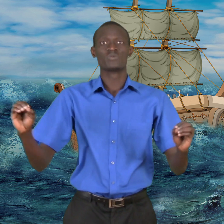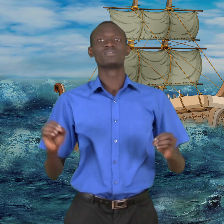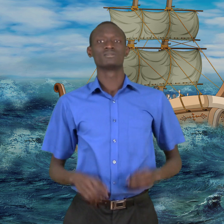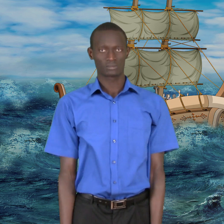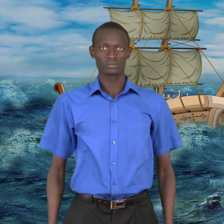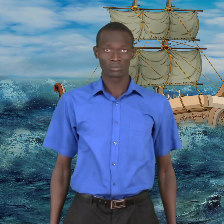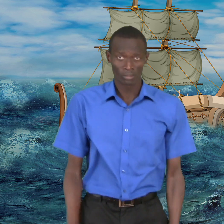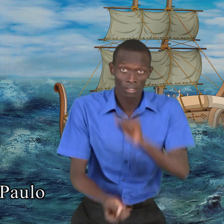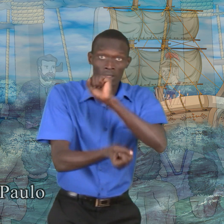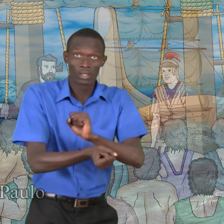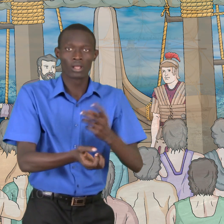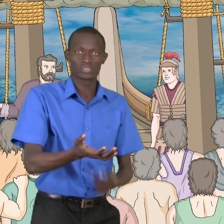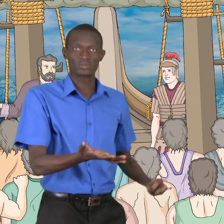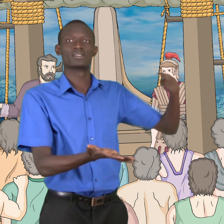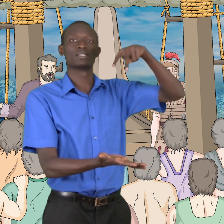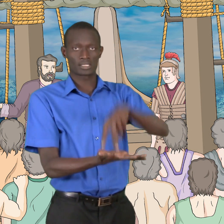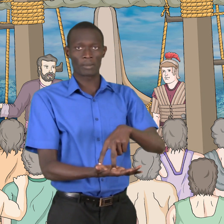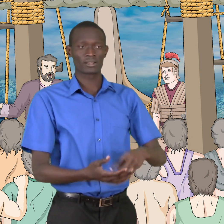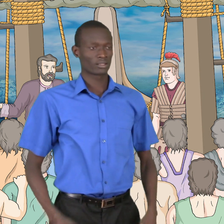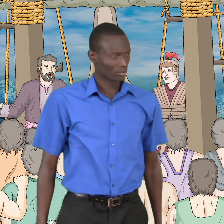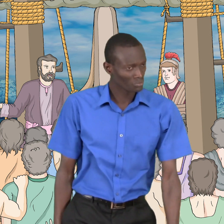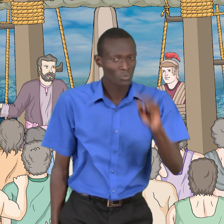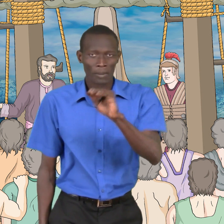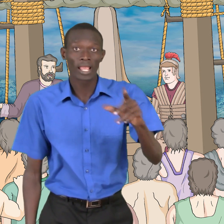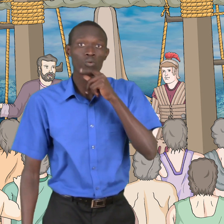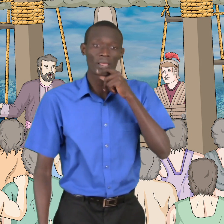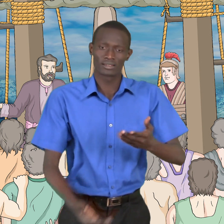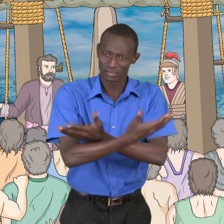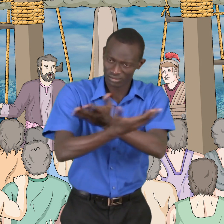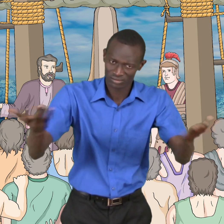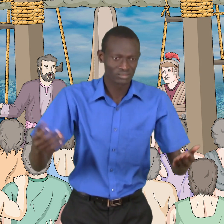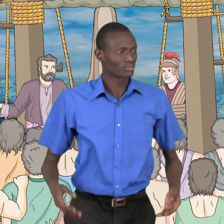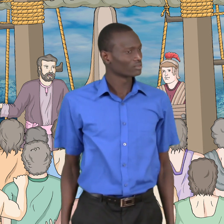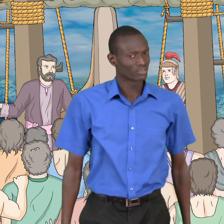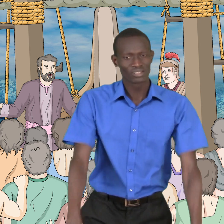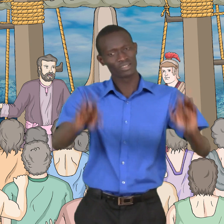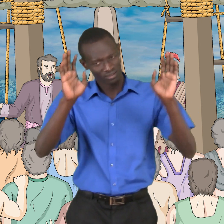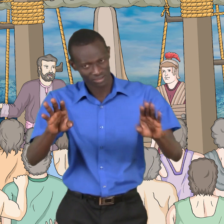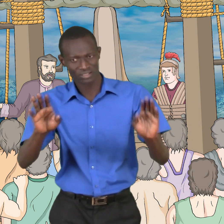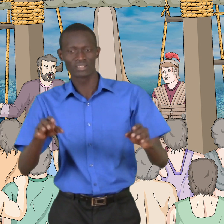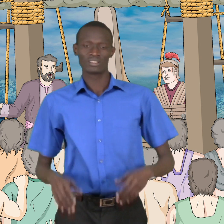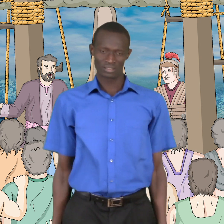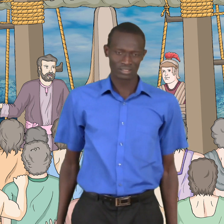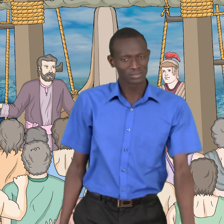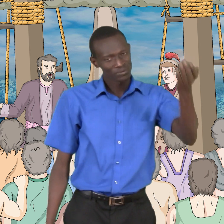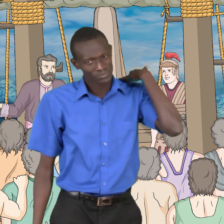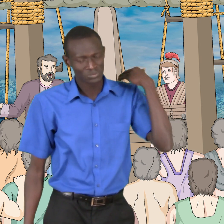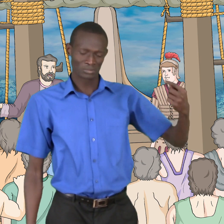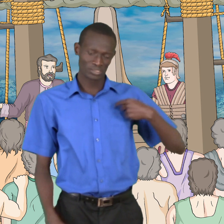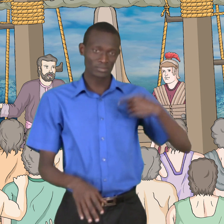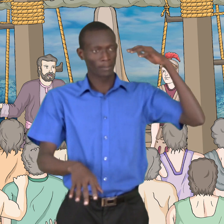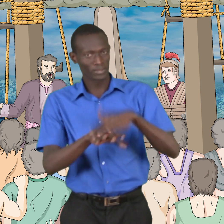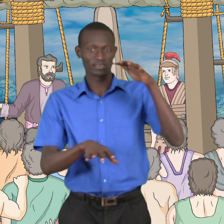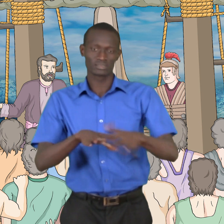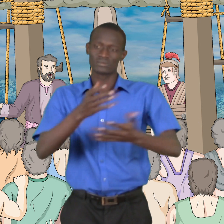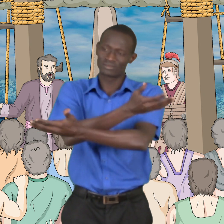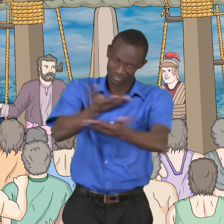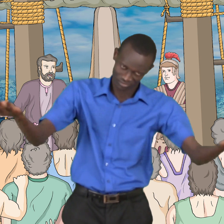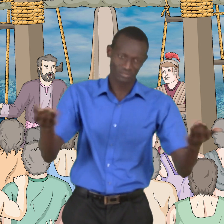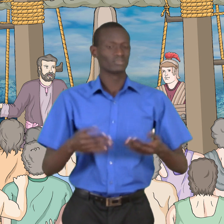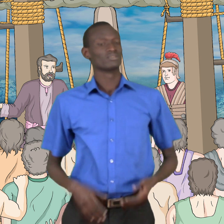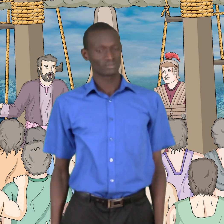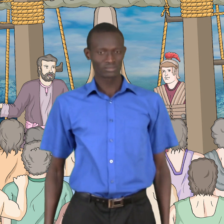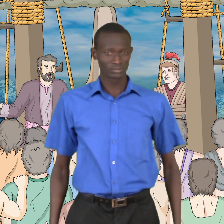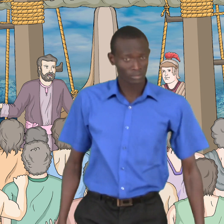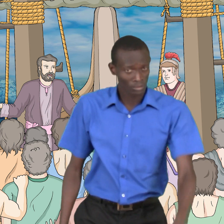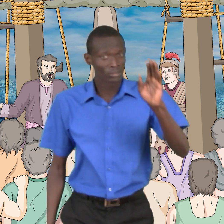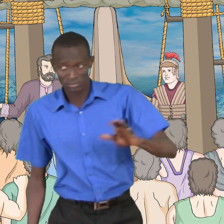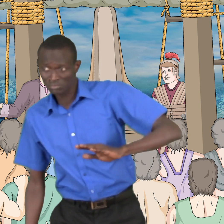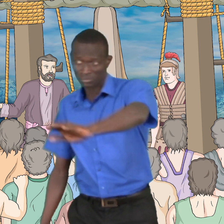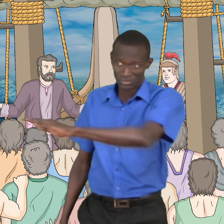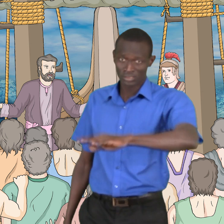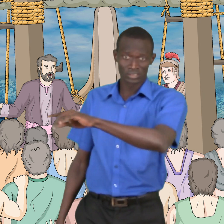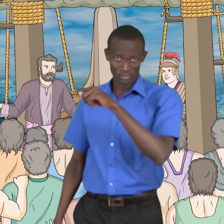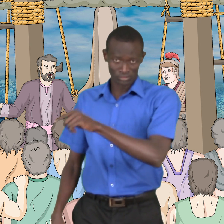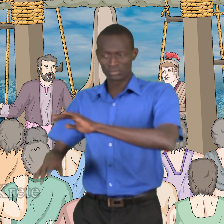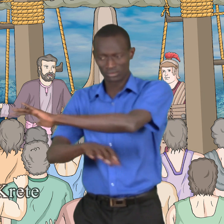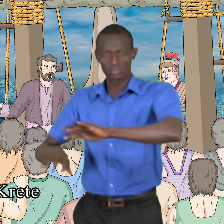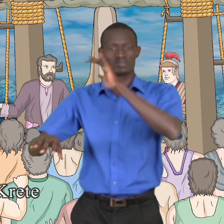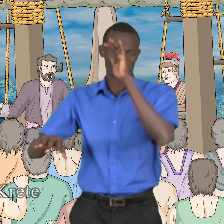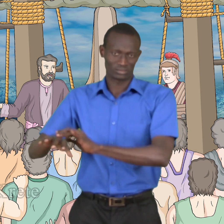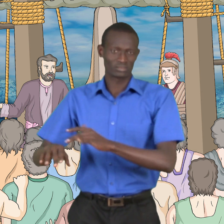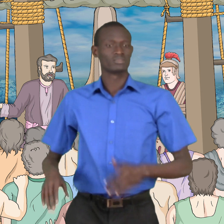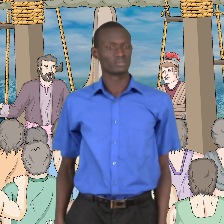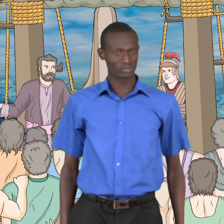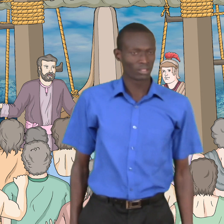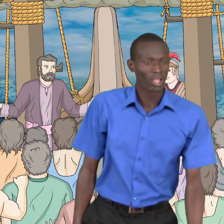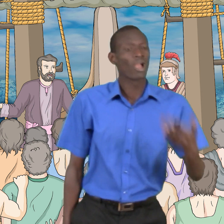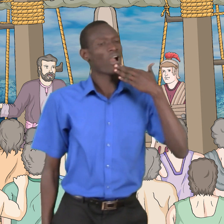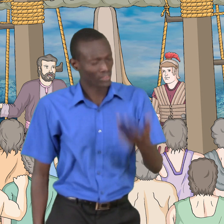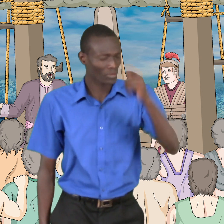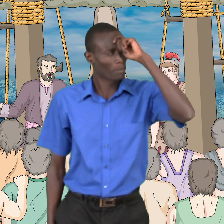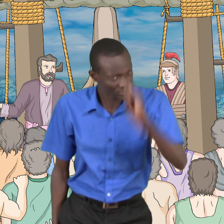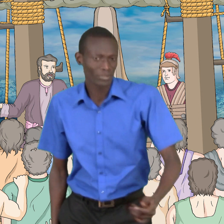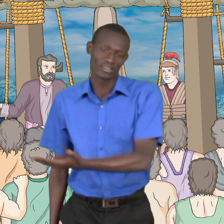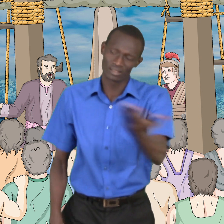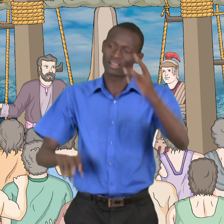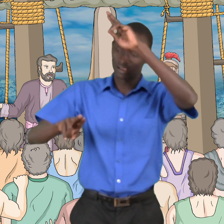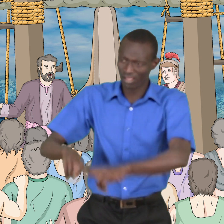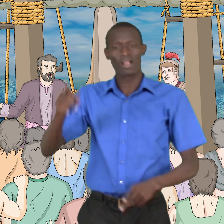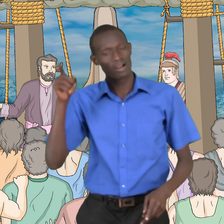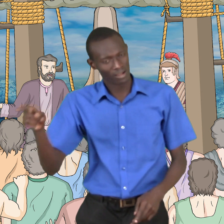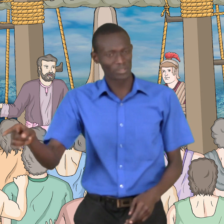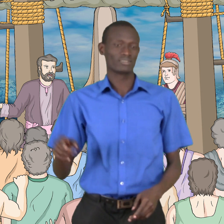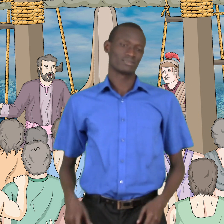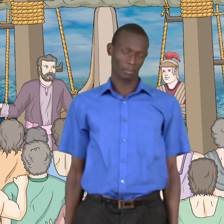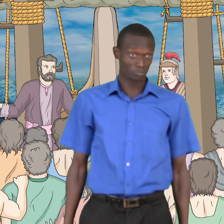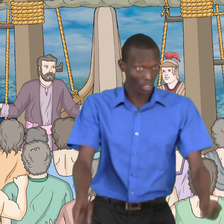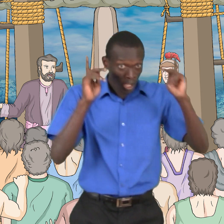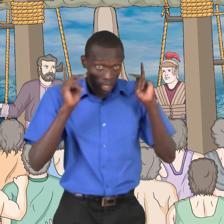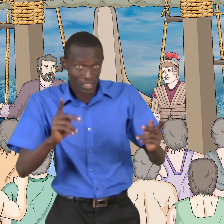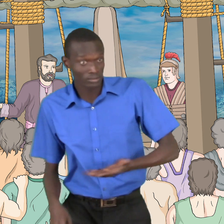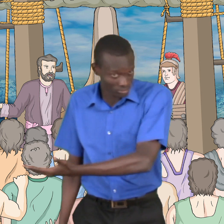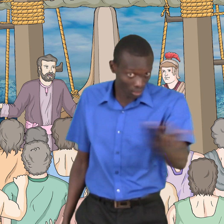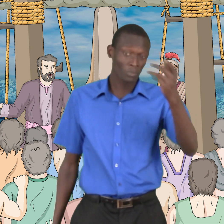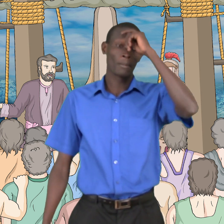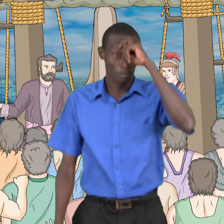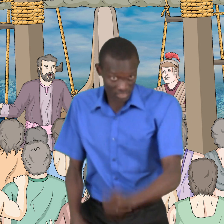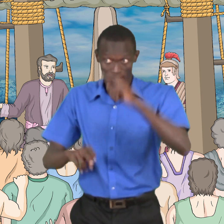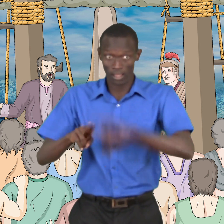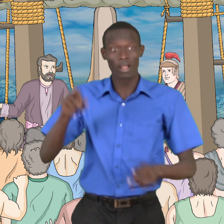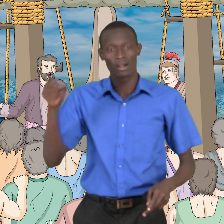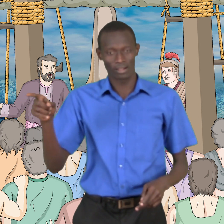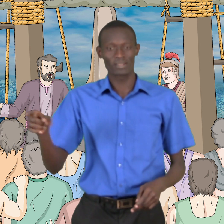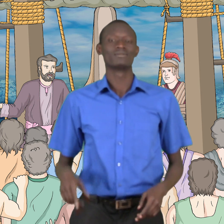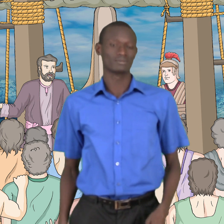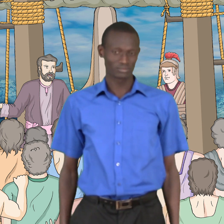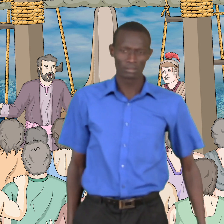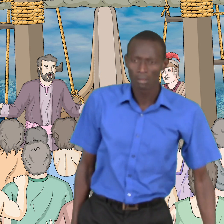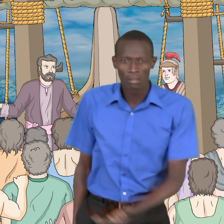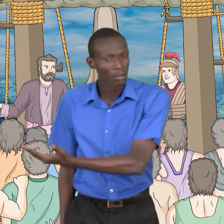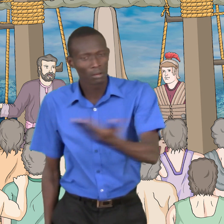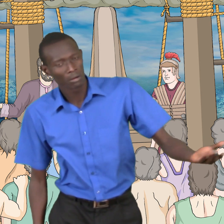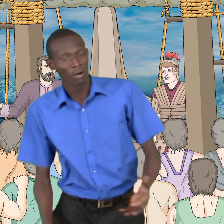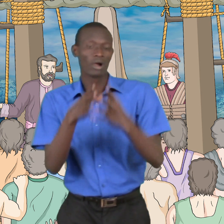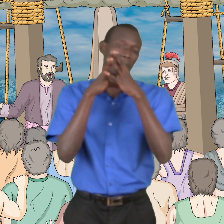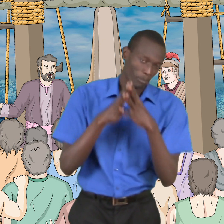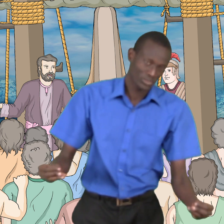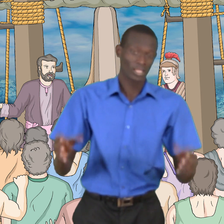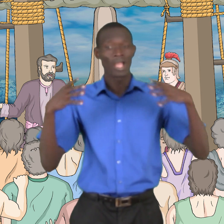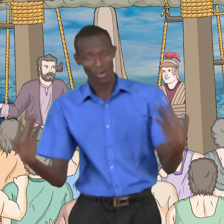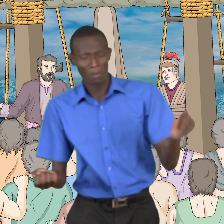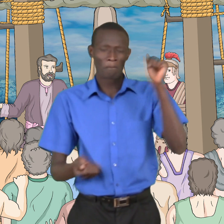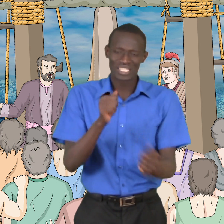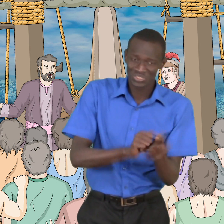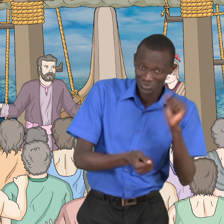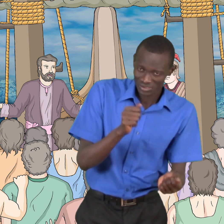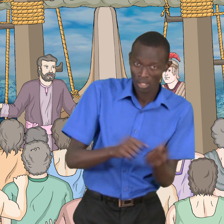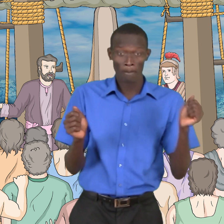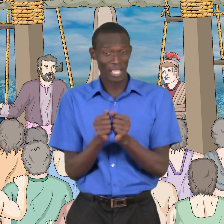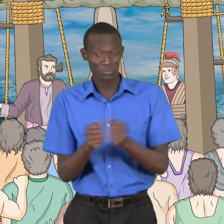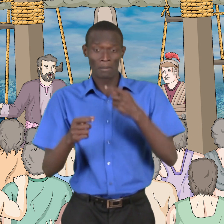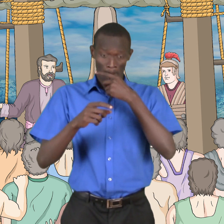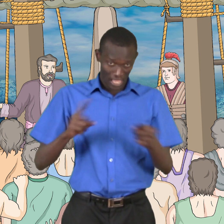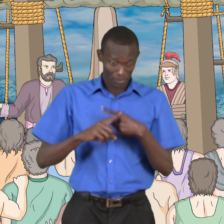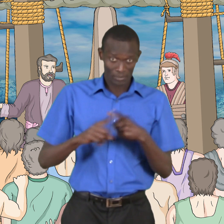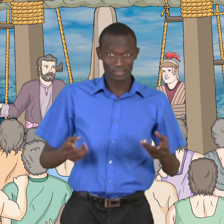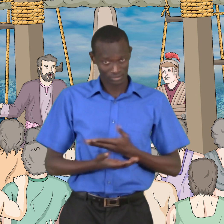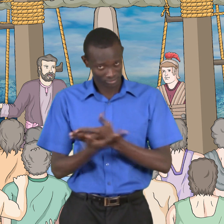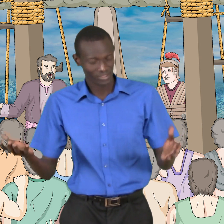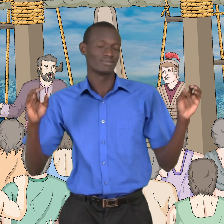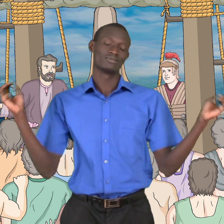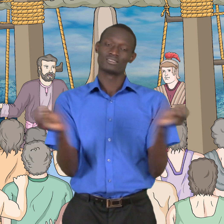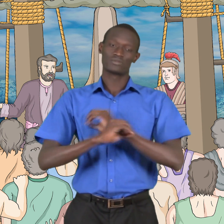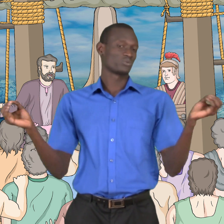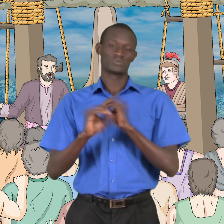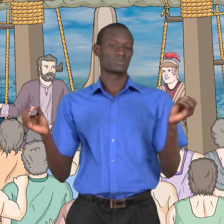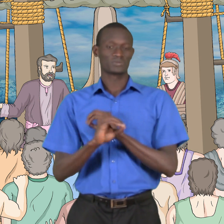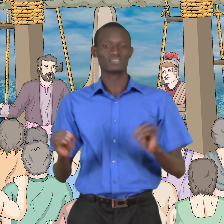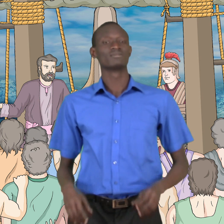After the men had gone a long time without food, Paul stood up among them and said, “Men, you should have followed my advice not to sail from Crete.